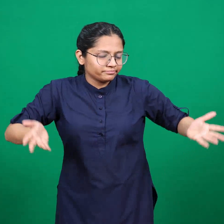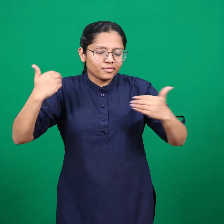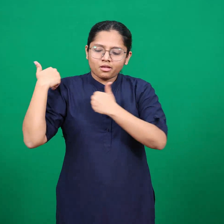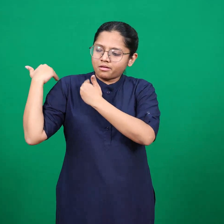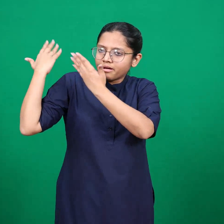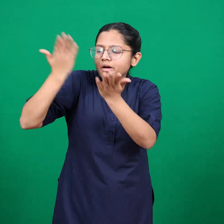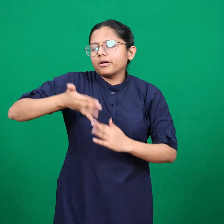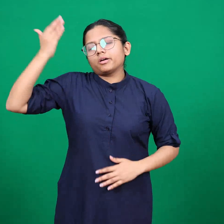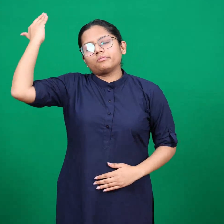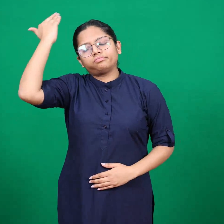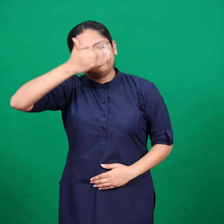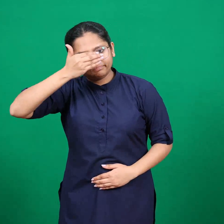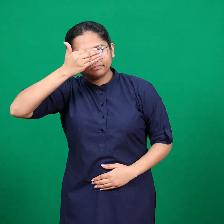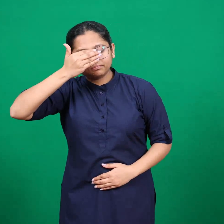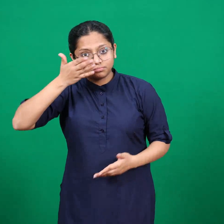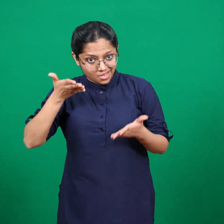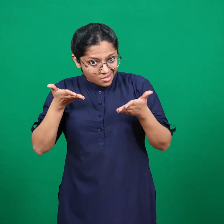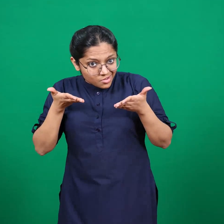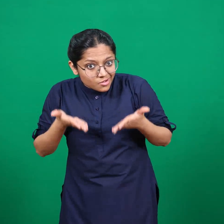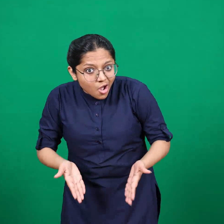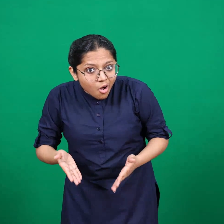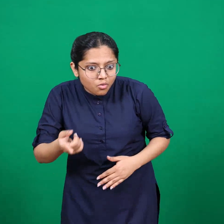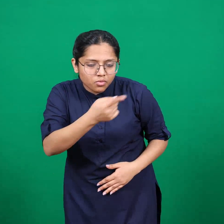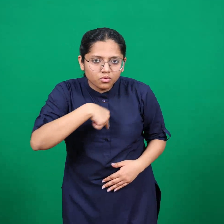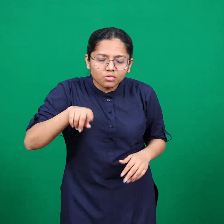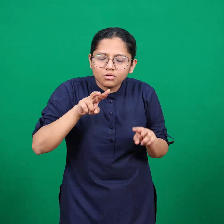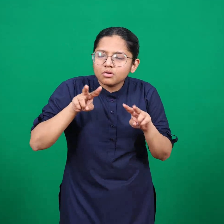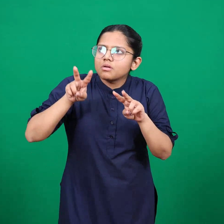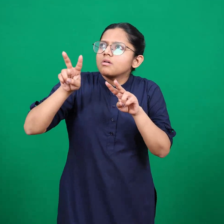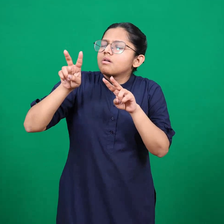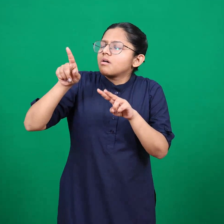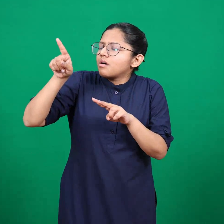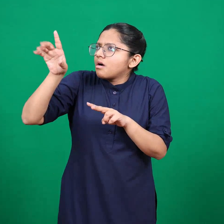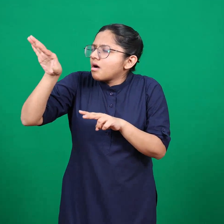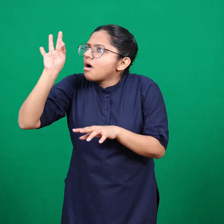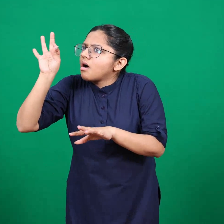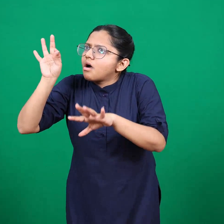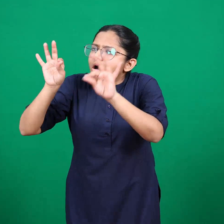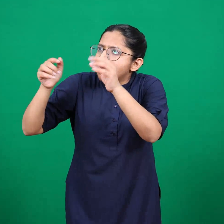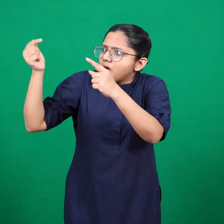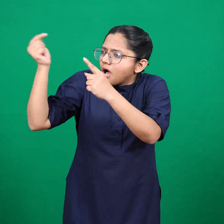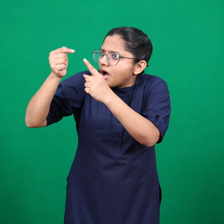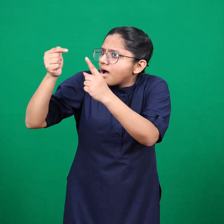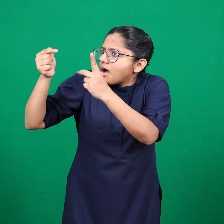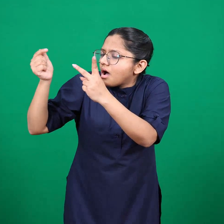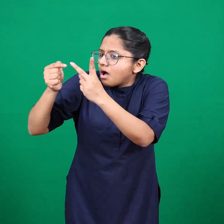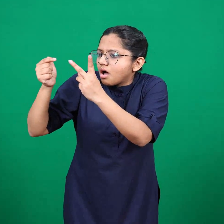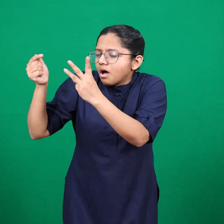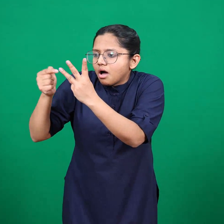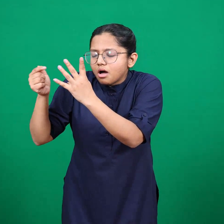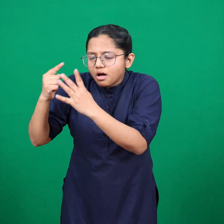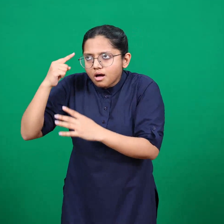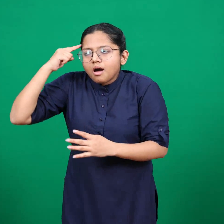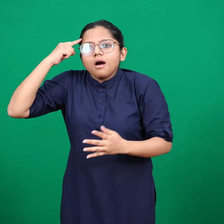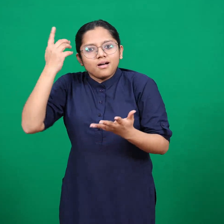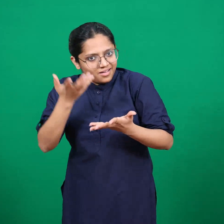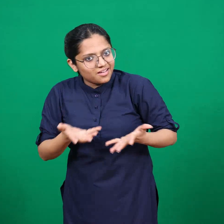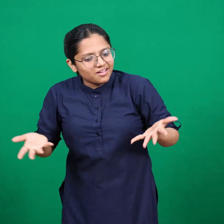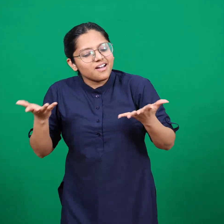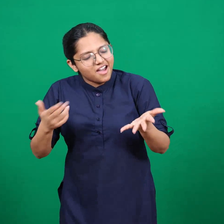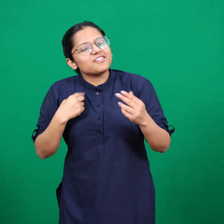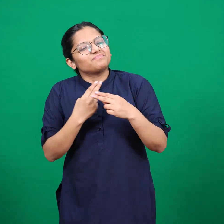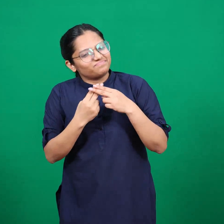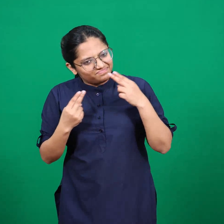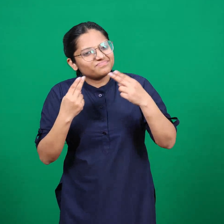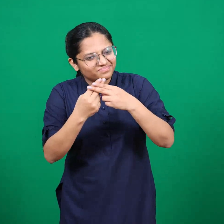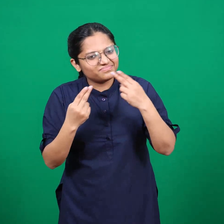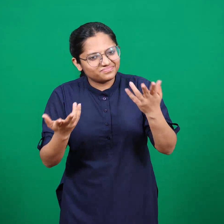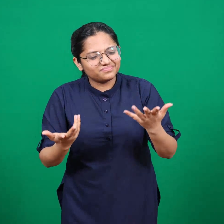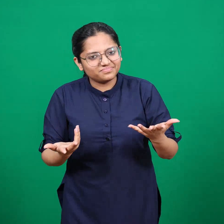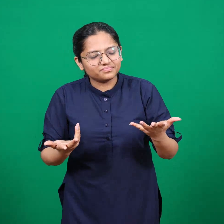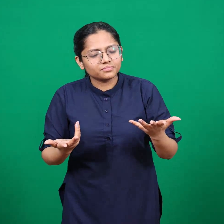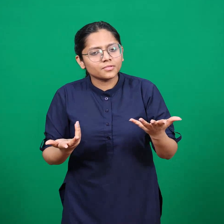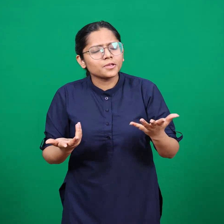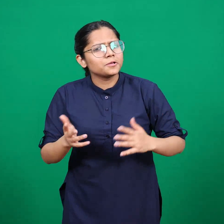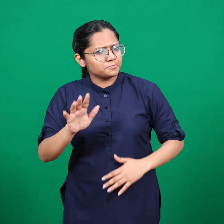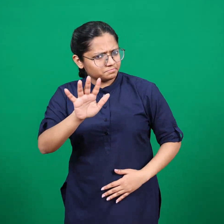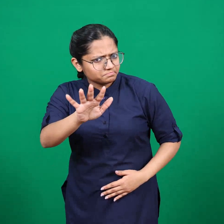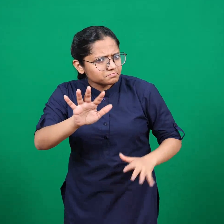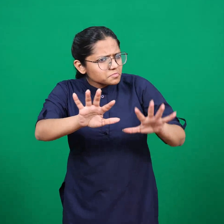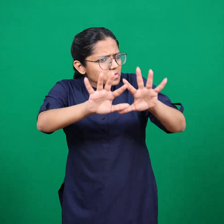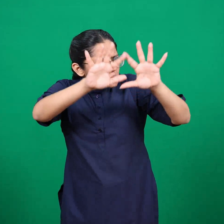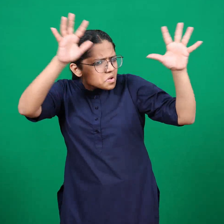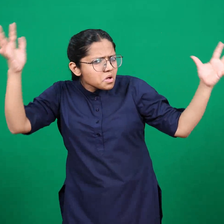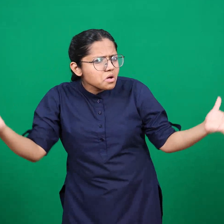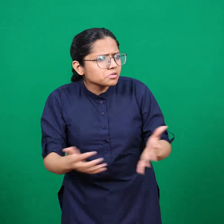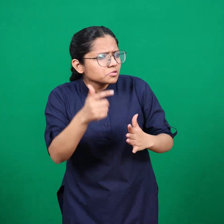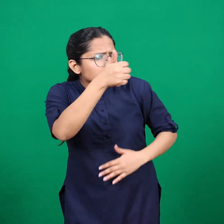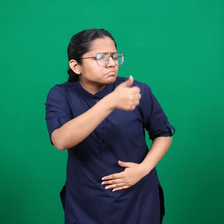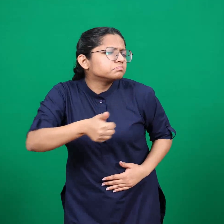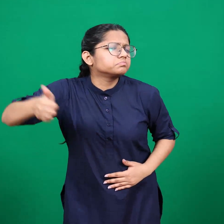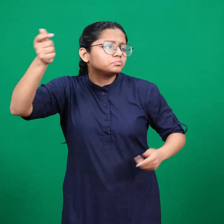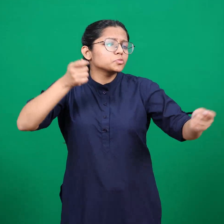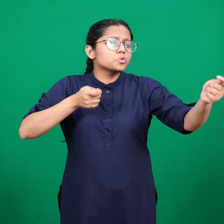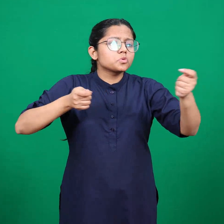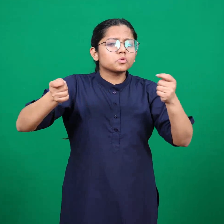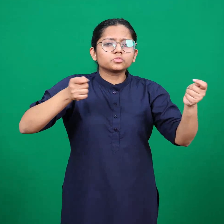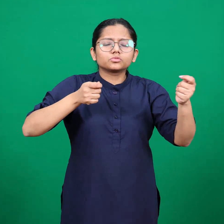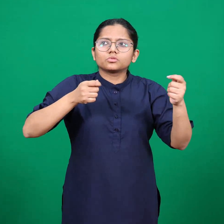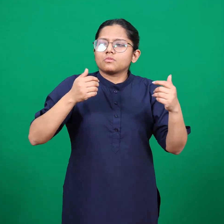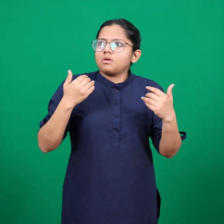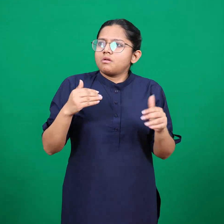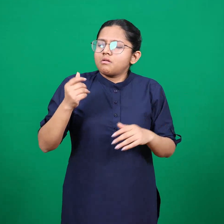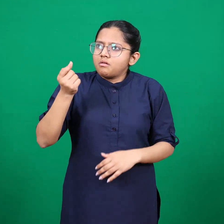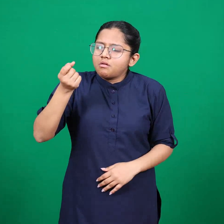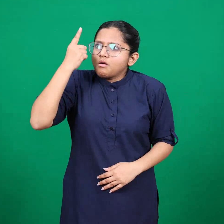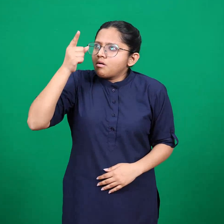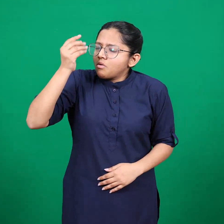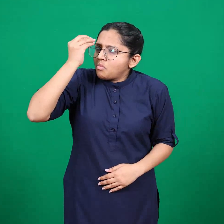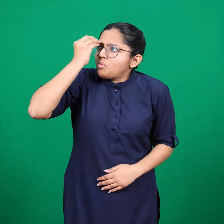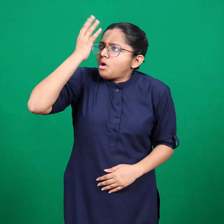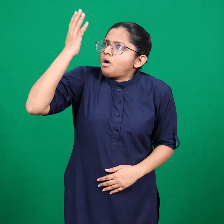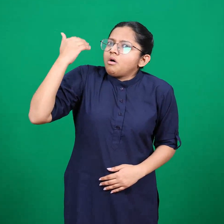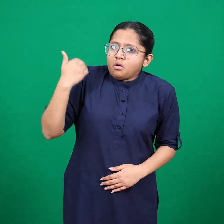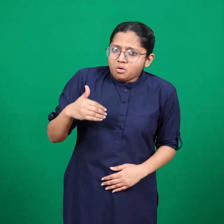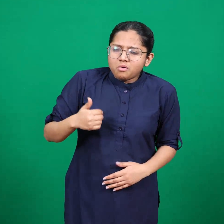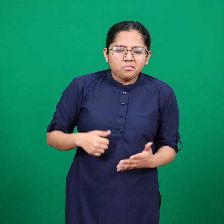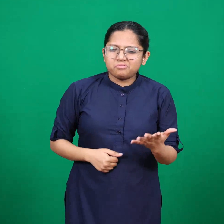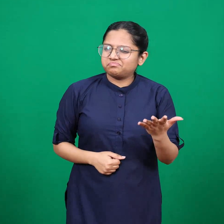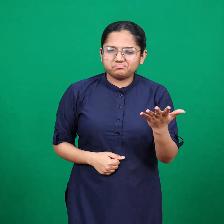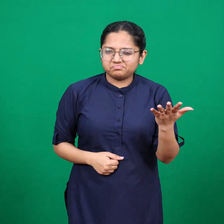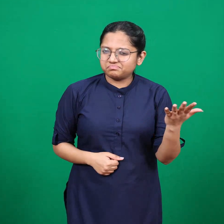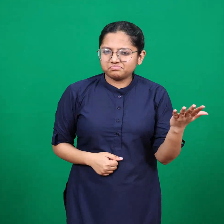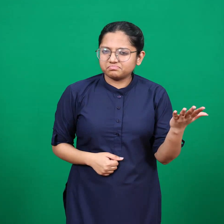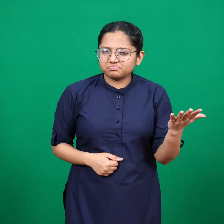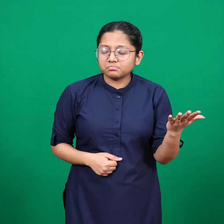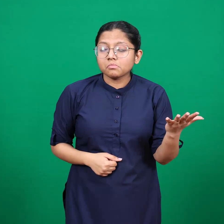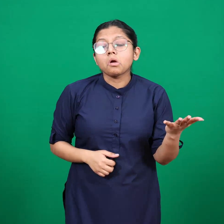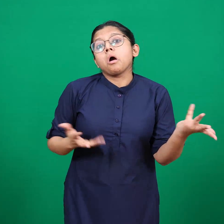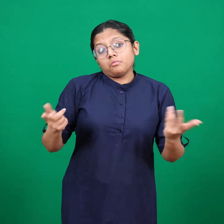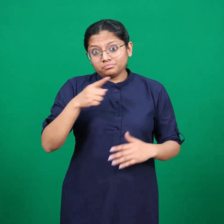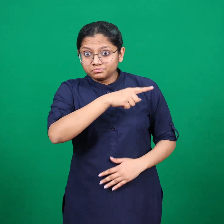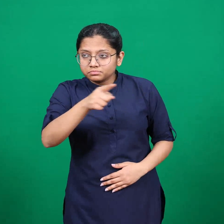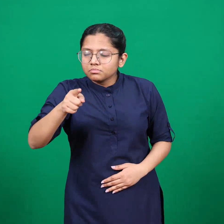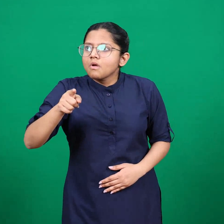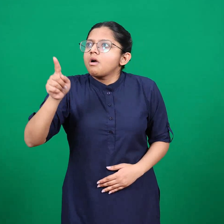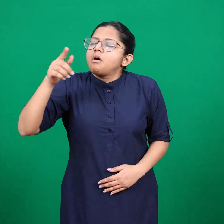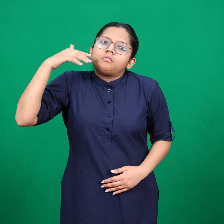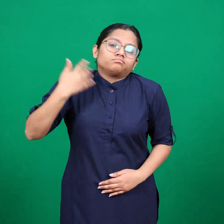None of the rulers of this age understood it.